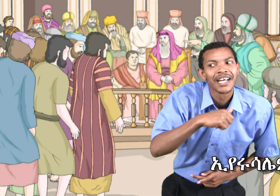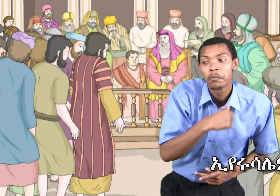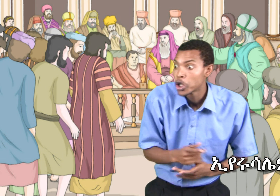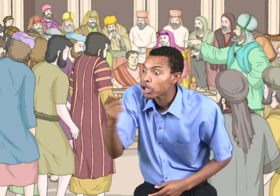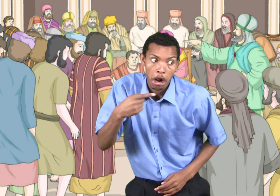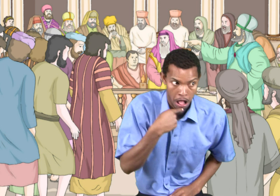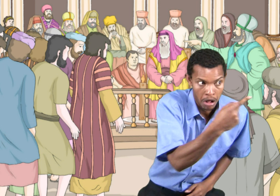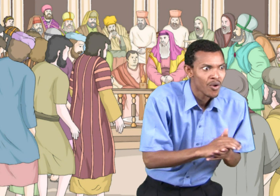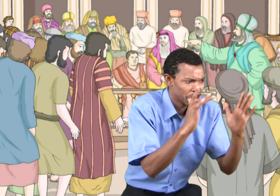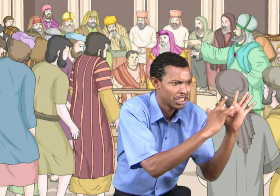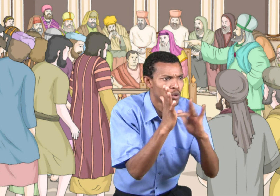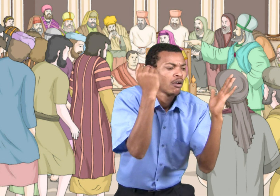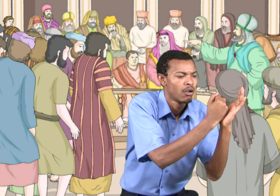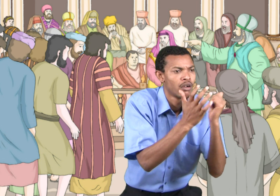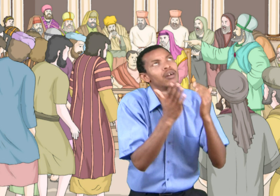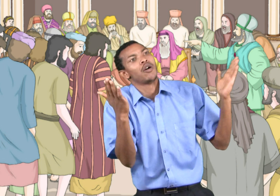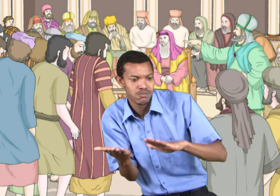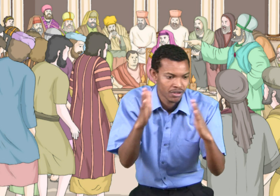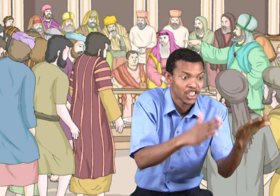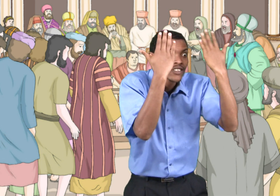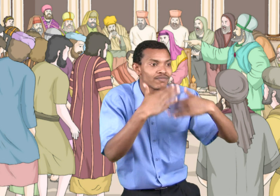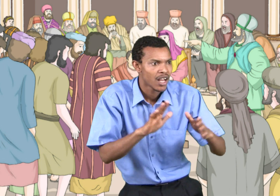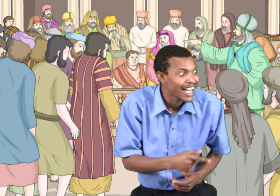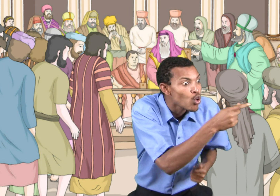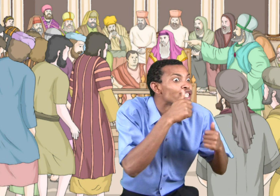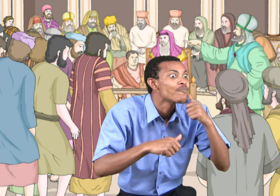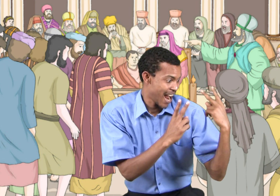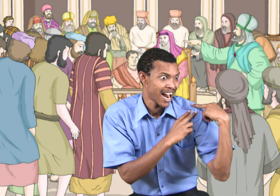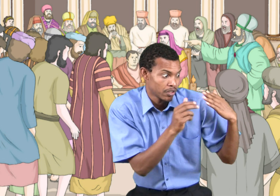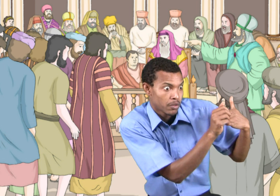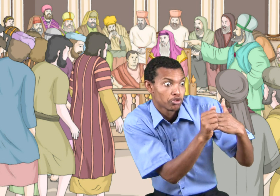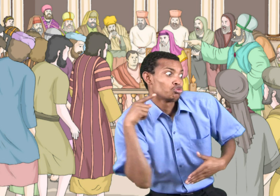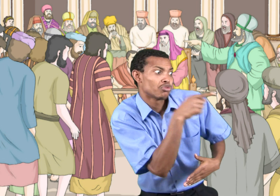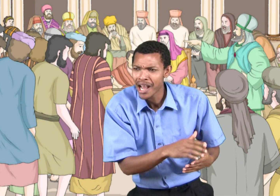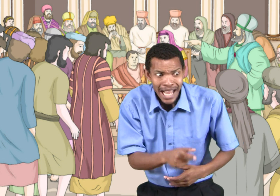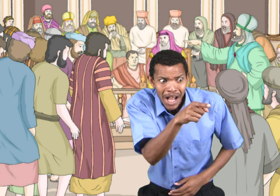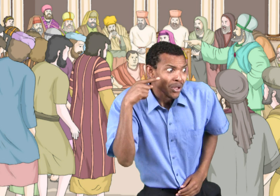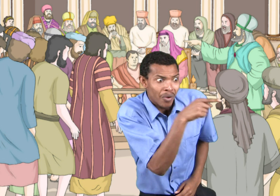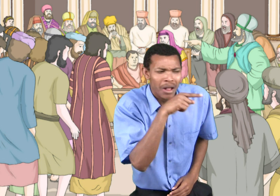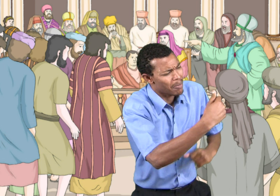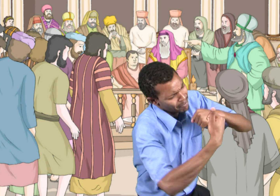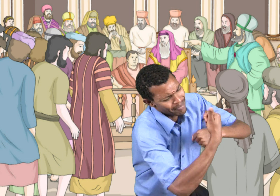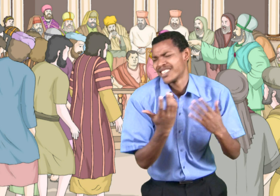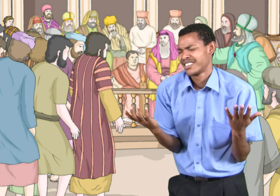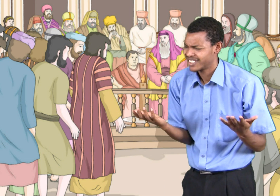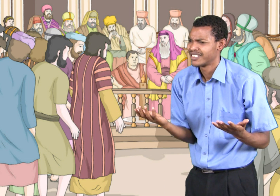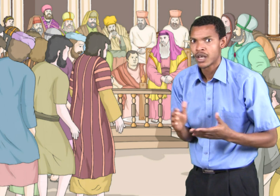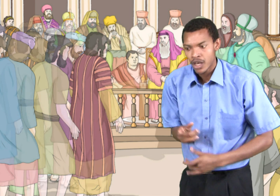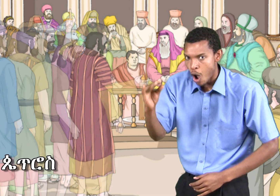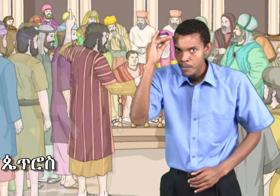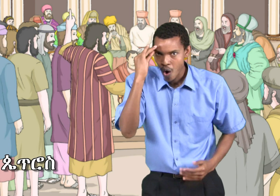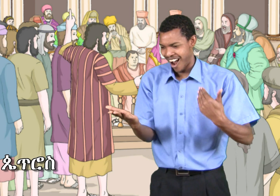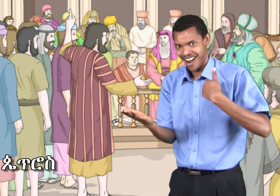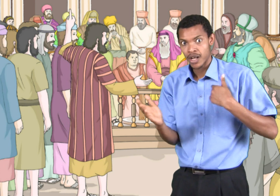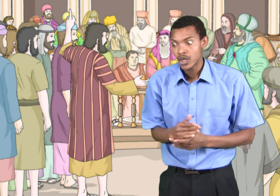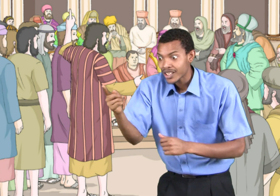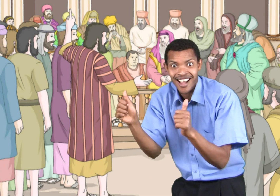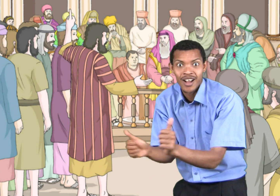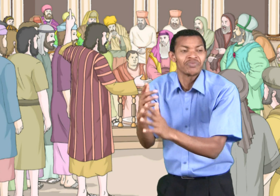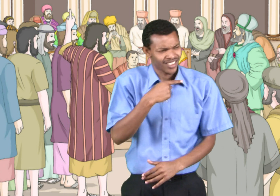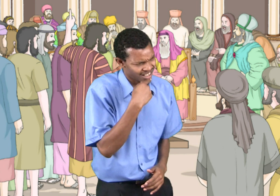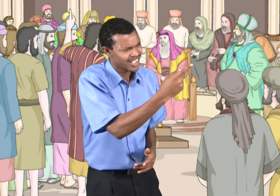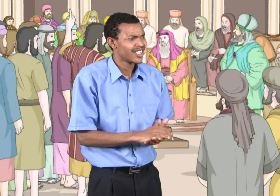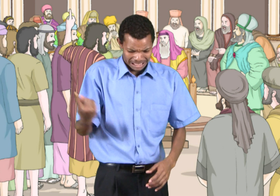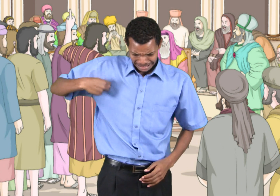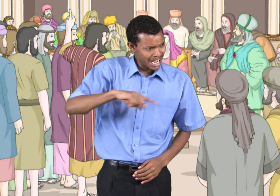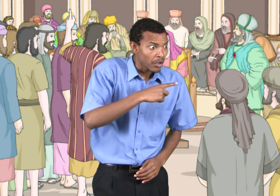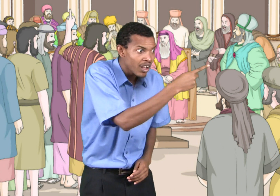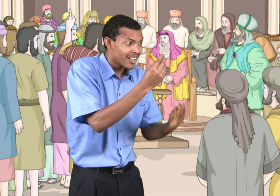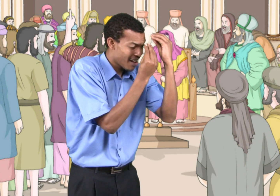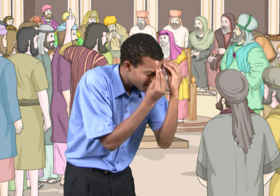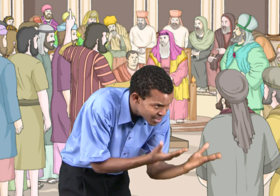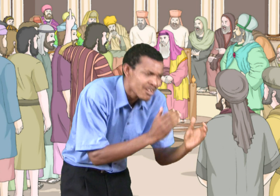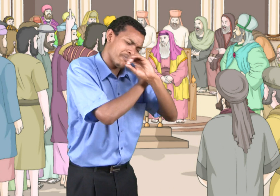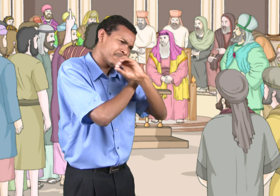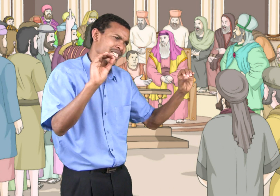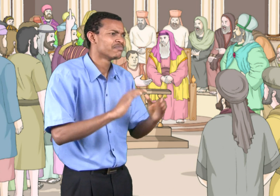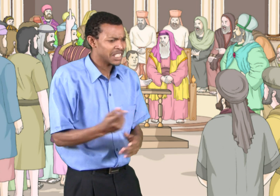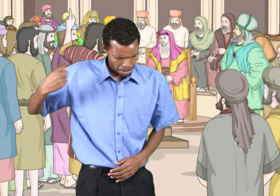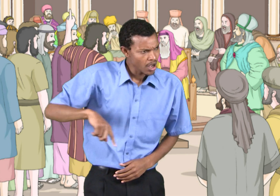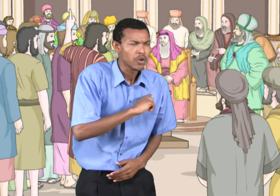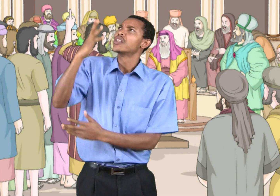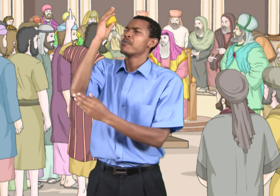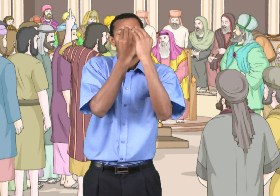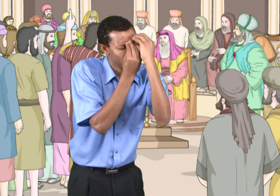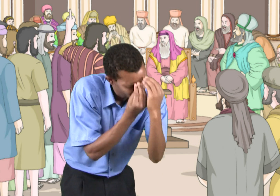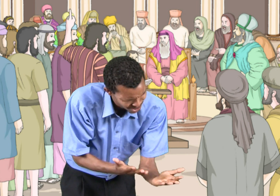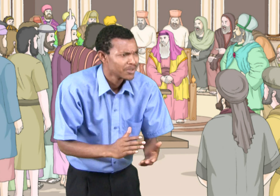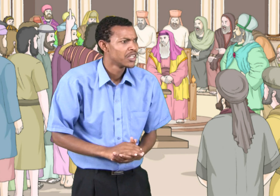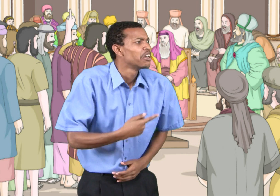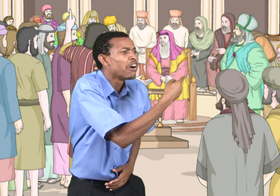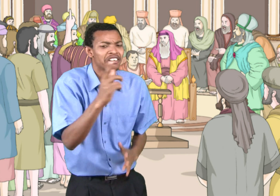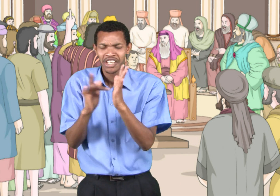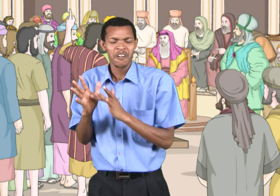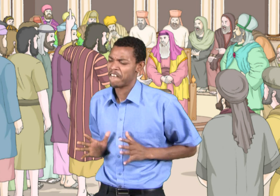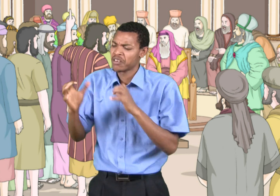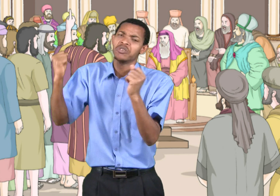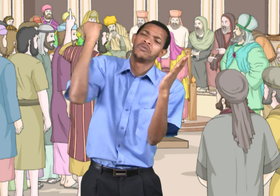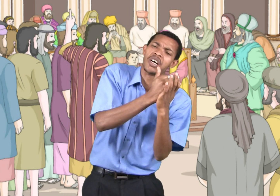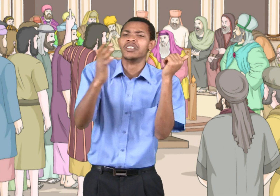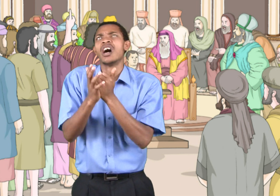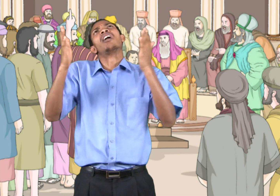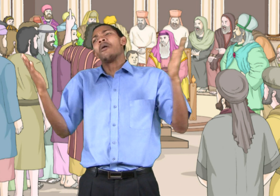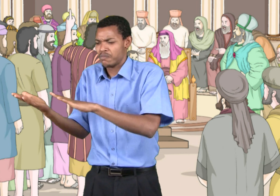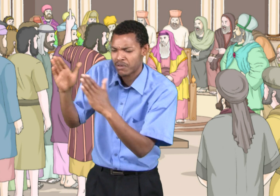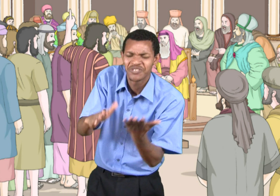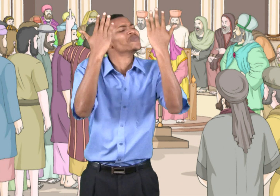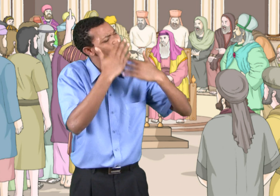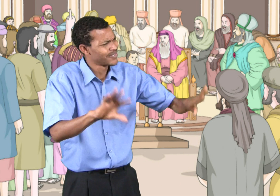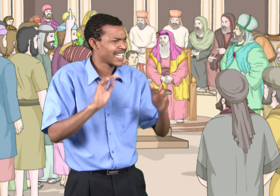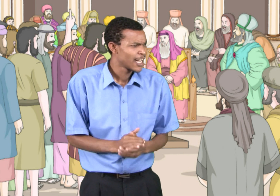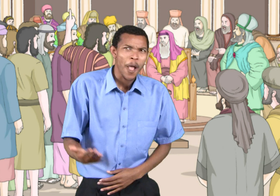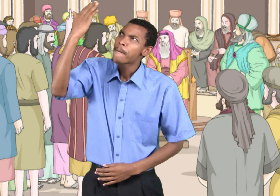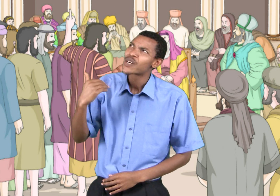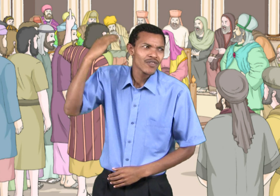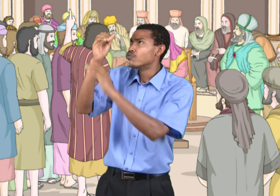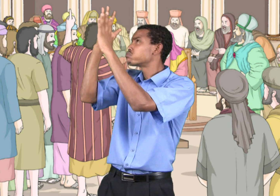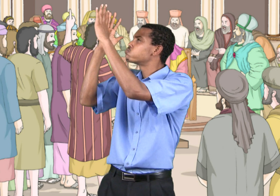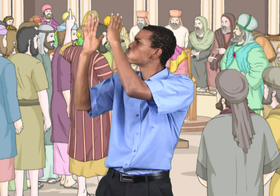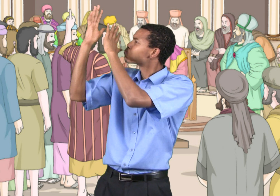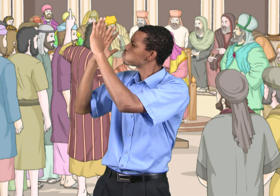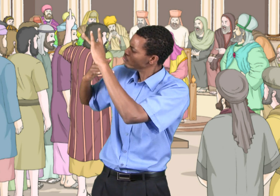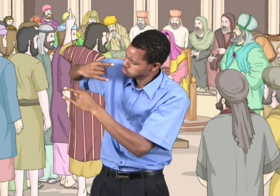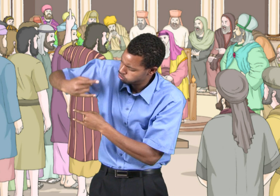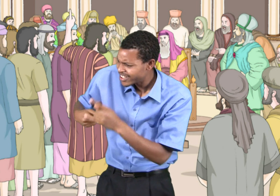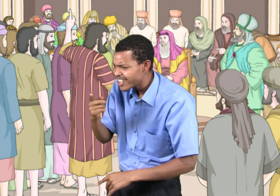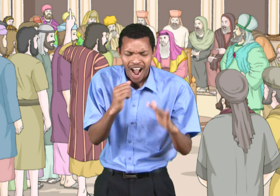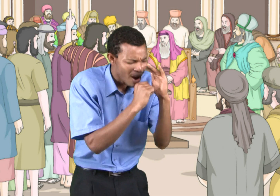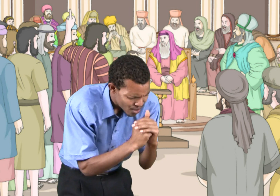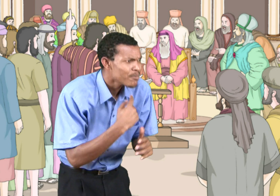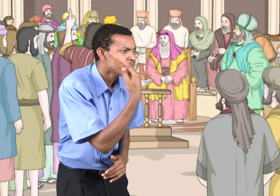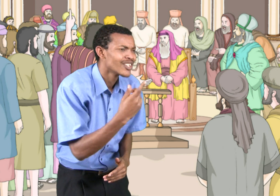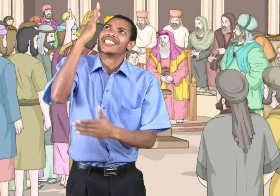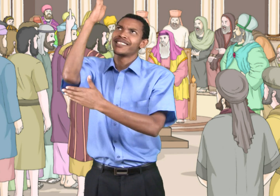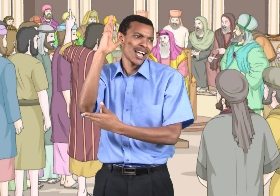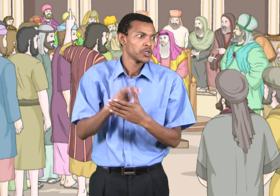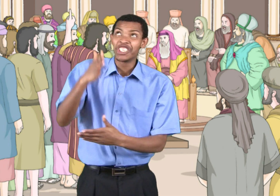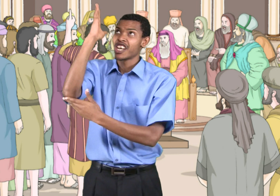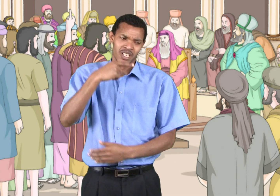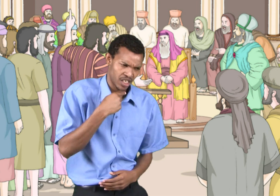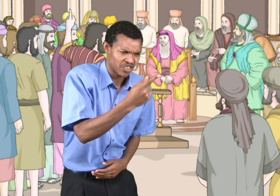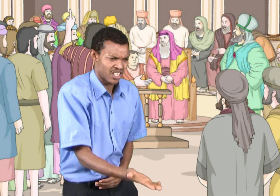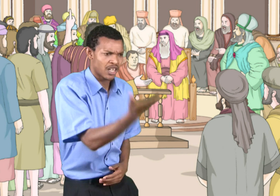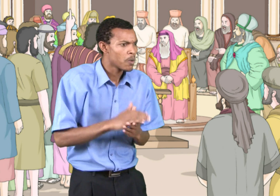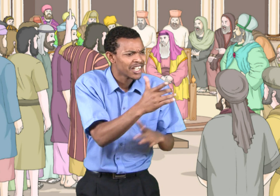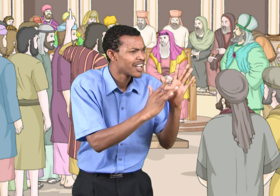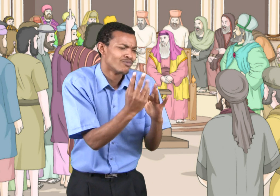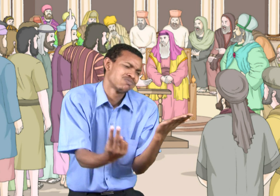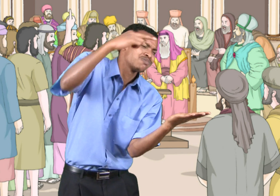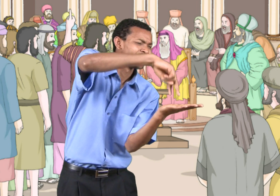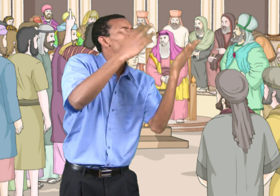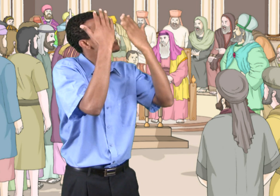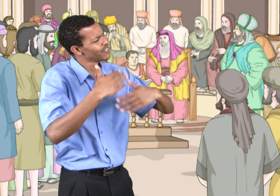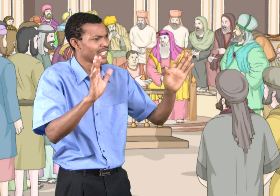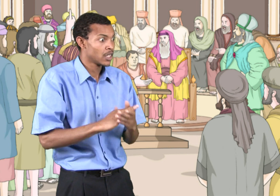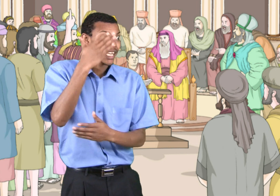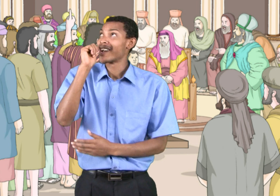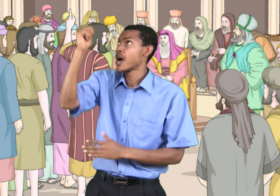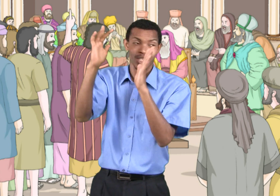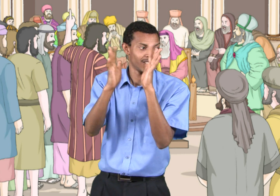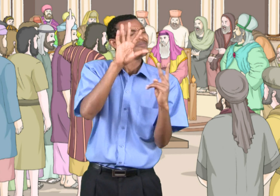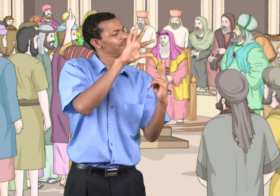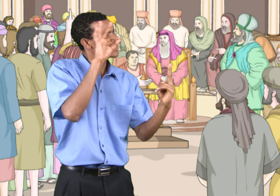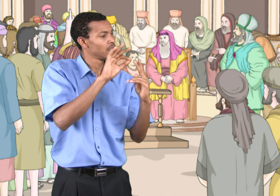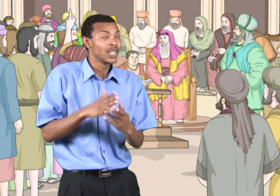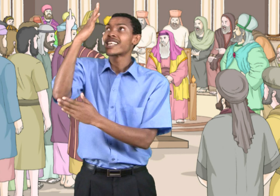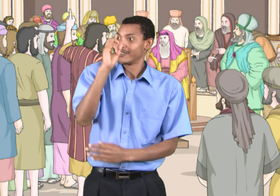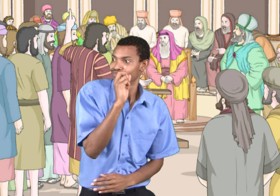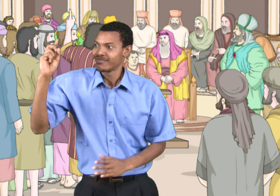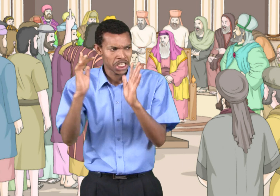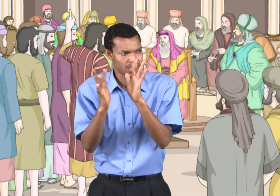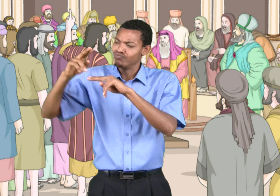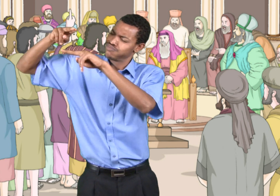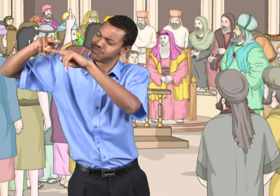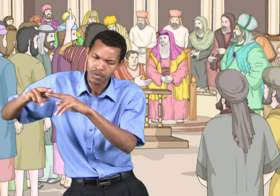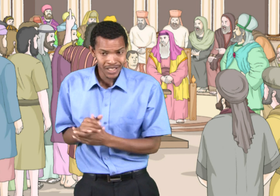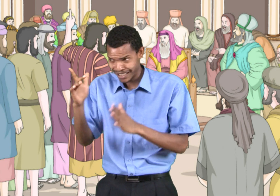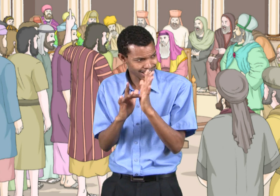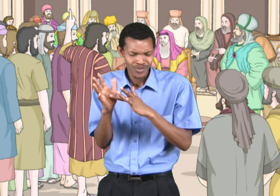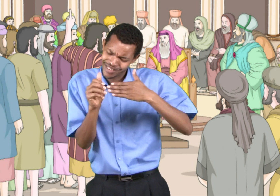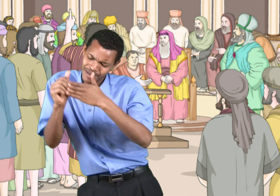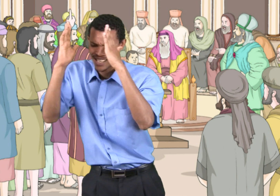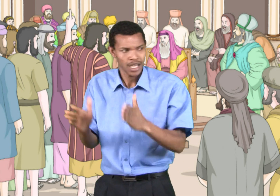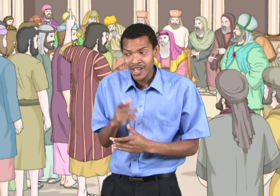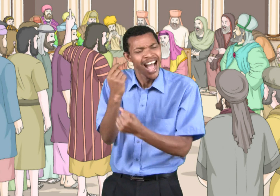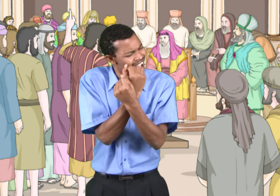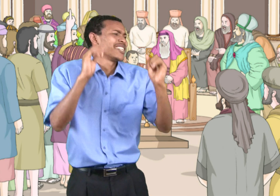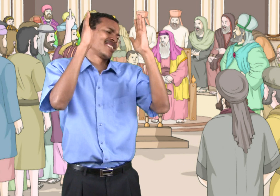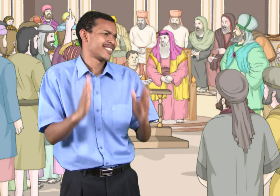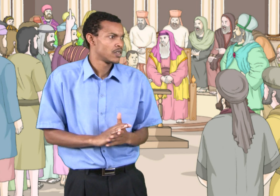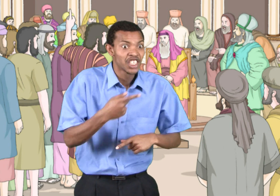“Yet you have filled Jerusalem with your teaching and are determined to make us responsible for this man’s blood.” But Peter and the other apostles replied, “We must obey God rather than men. The God of our fathers raised up Jesus, whom you had killed by hanging Him on a tree.